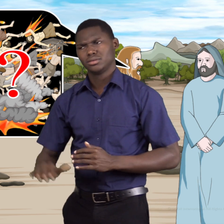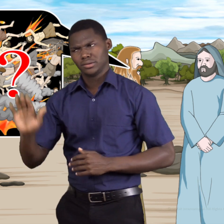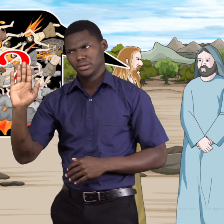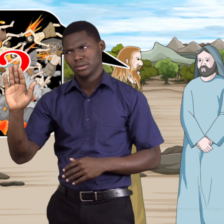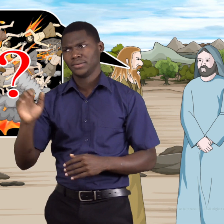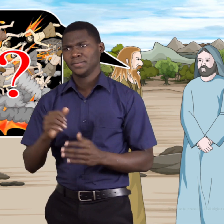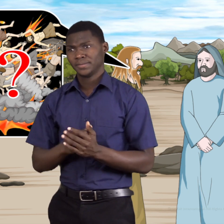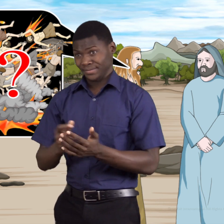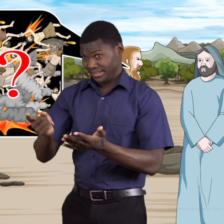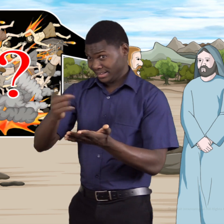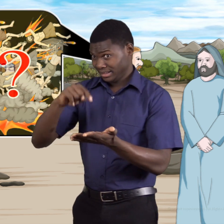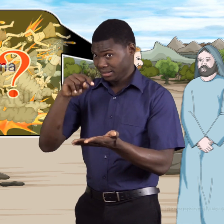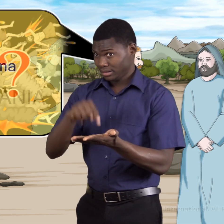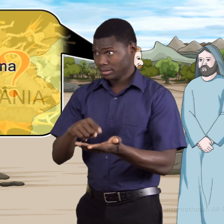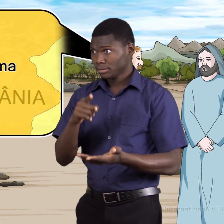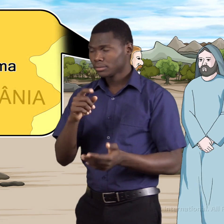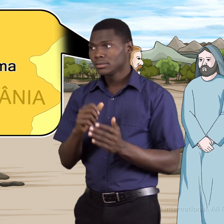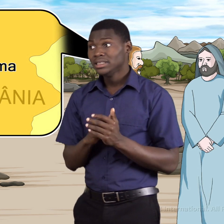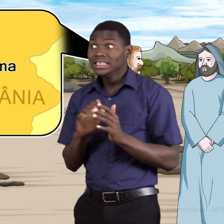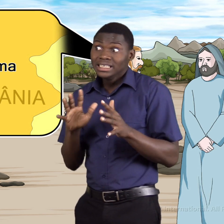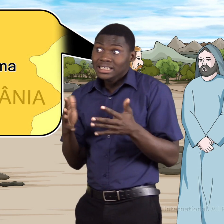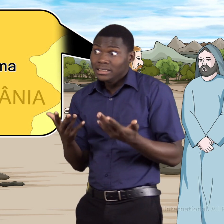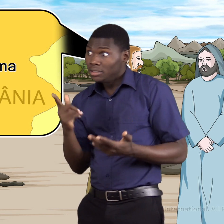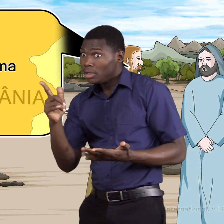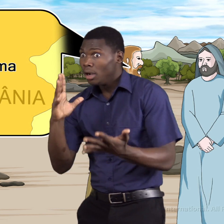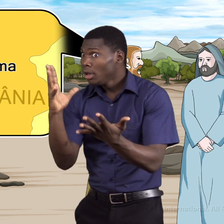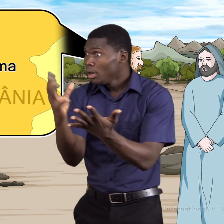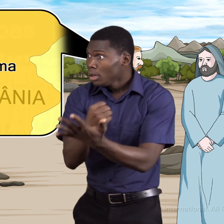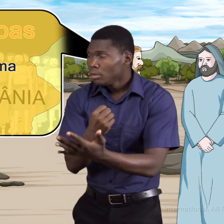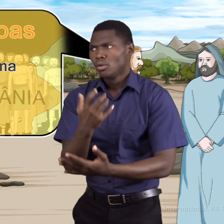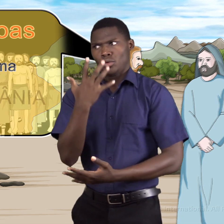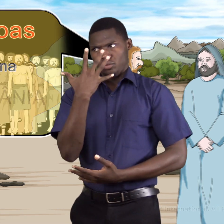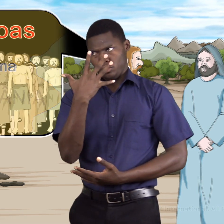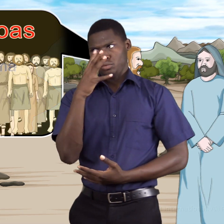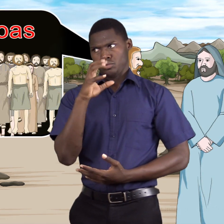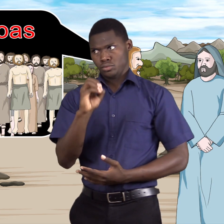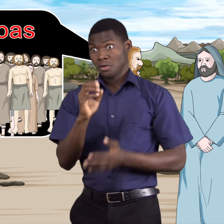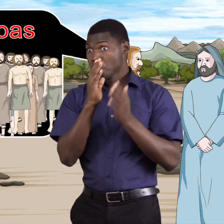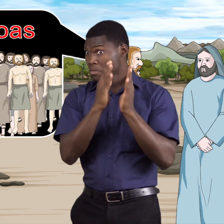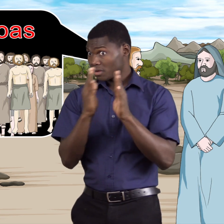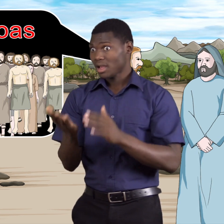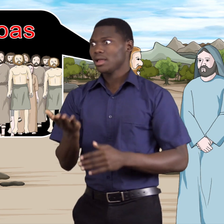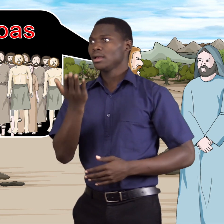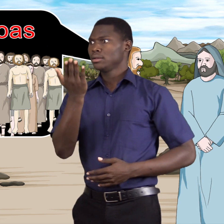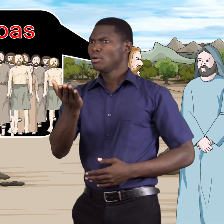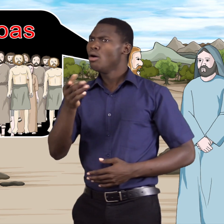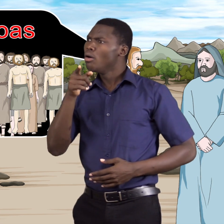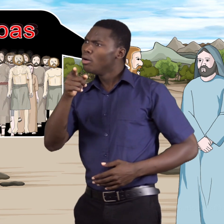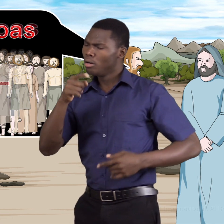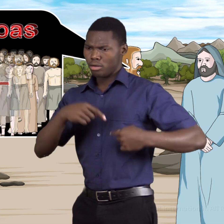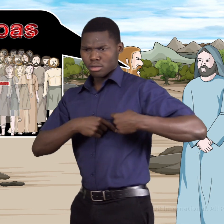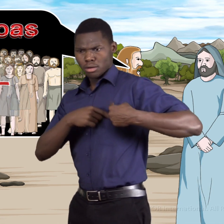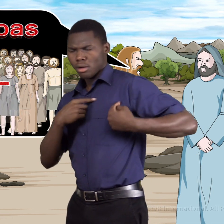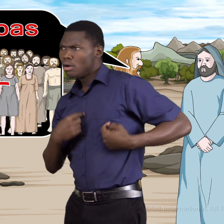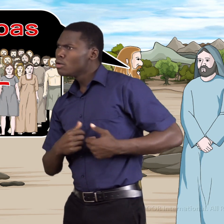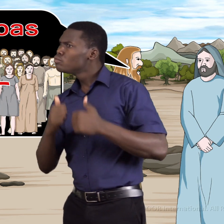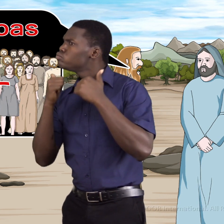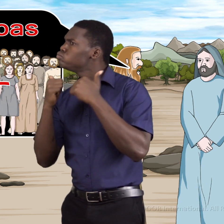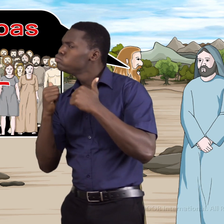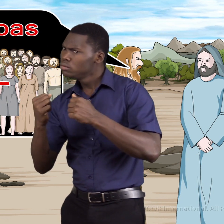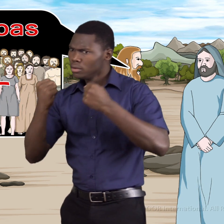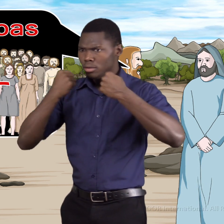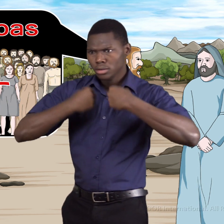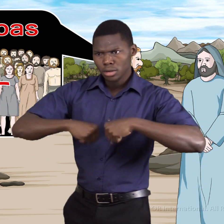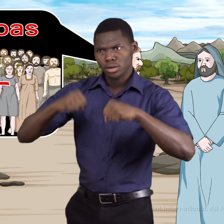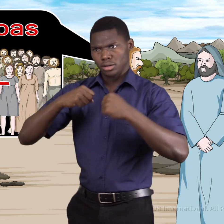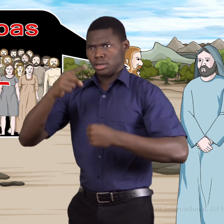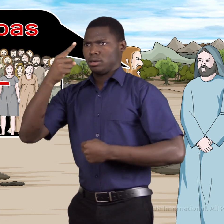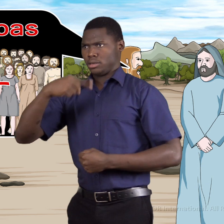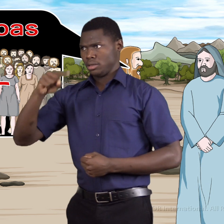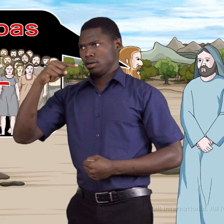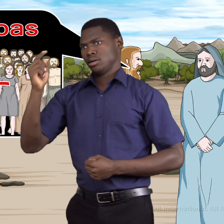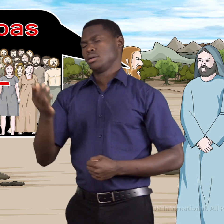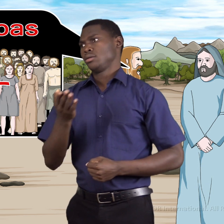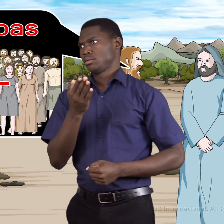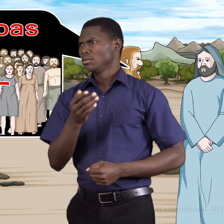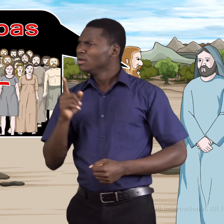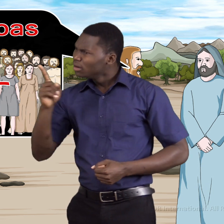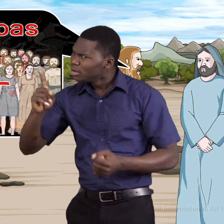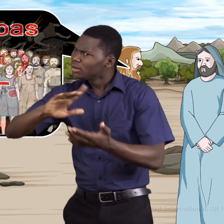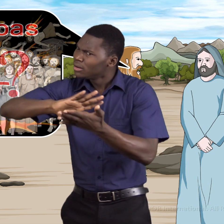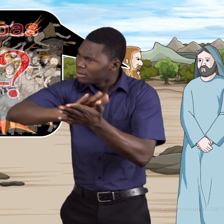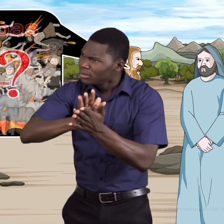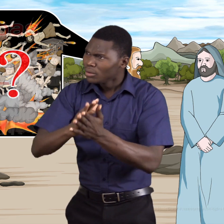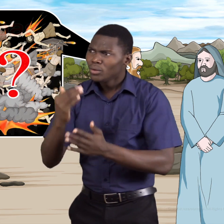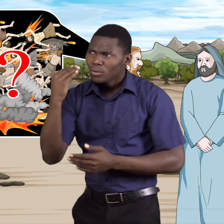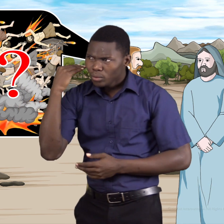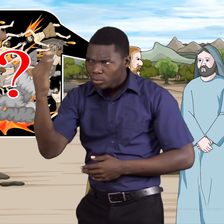What if there are fifty righteous ones in the city?